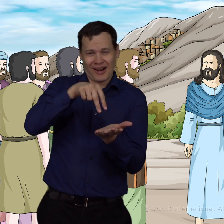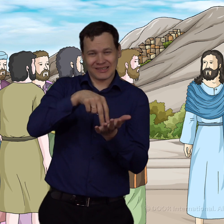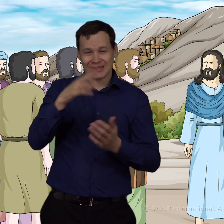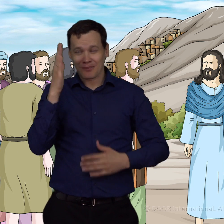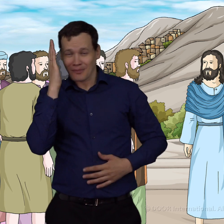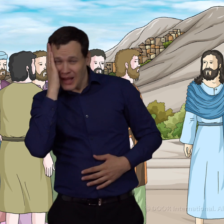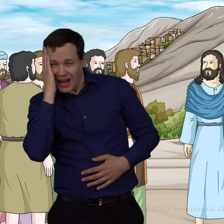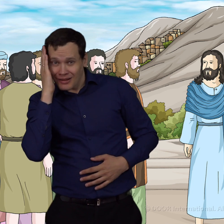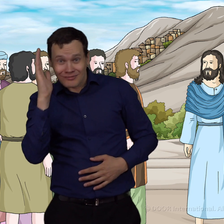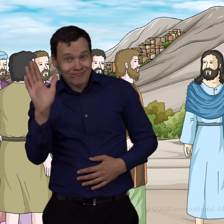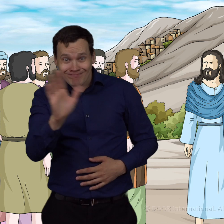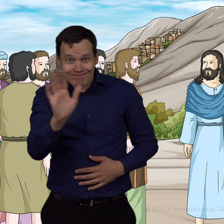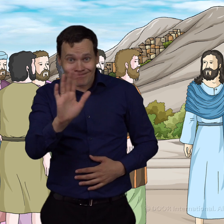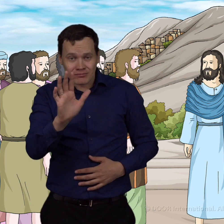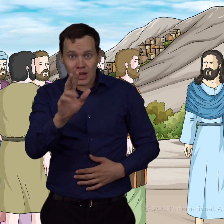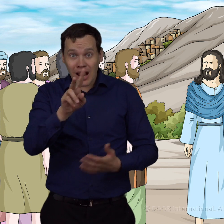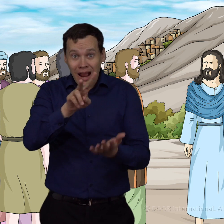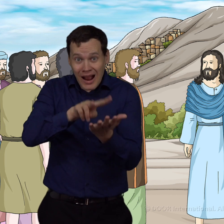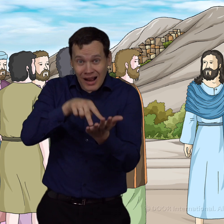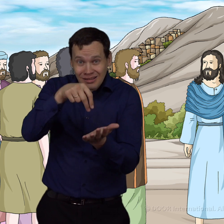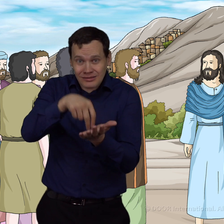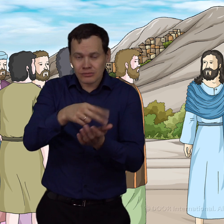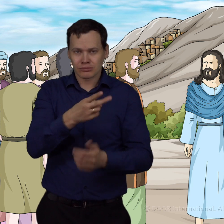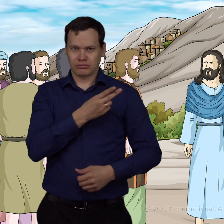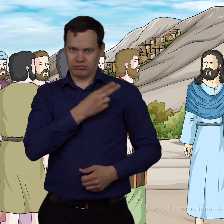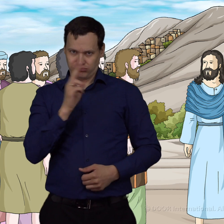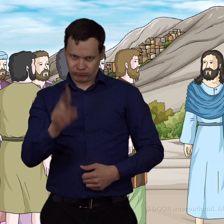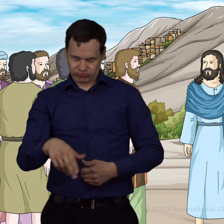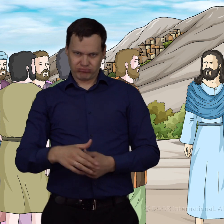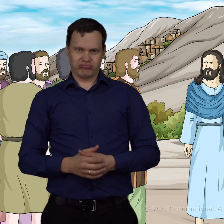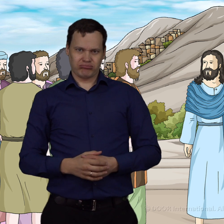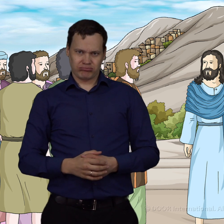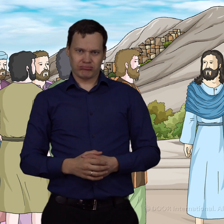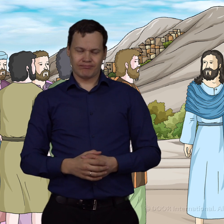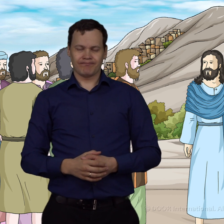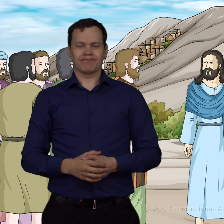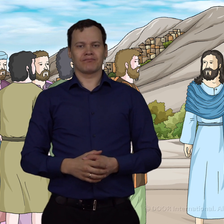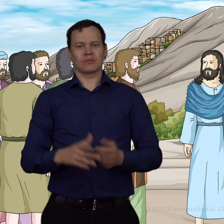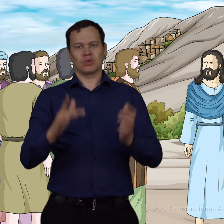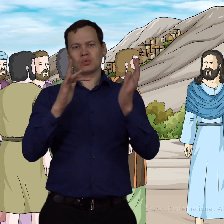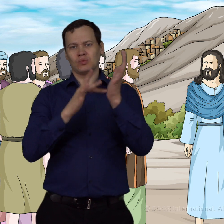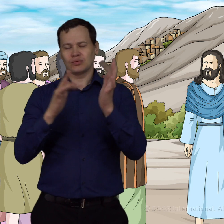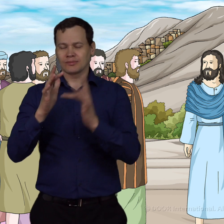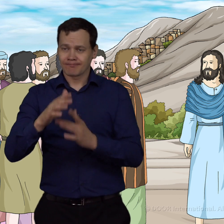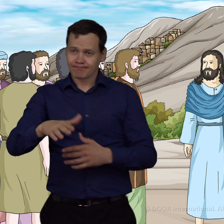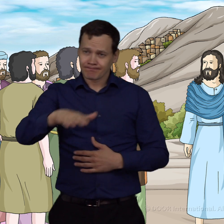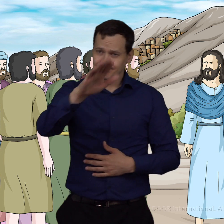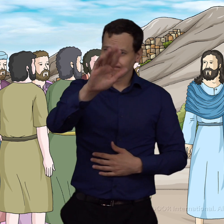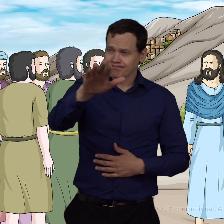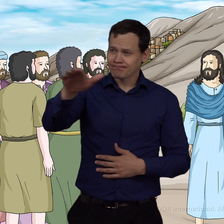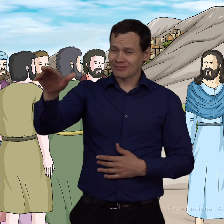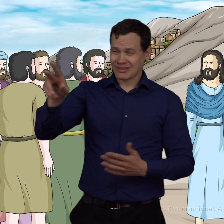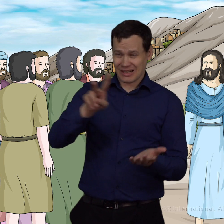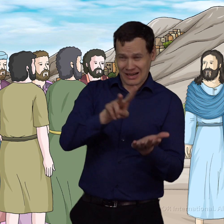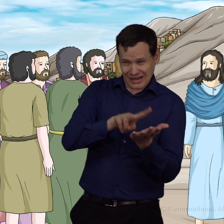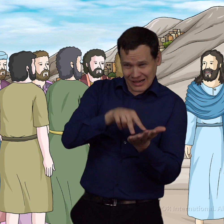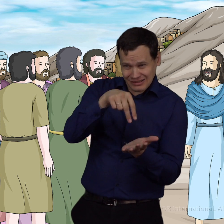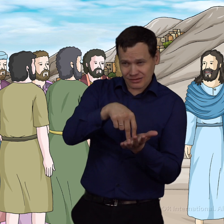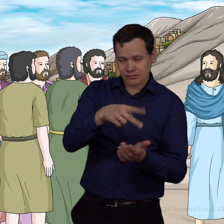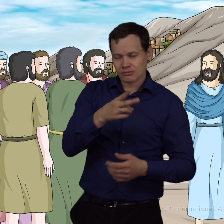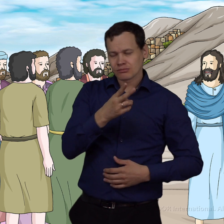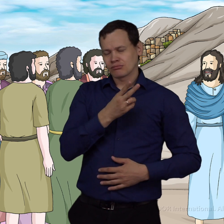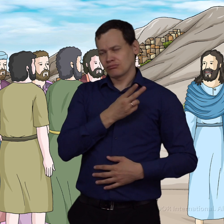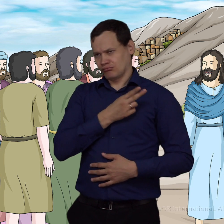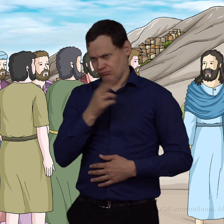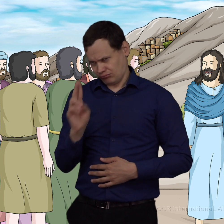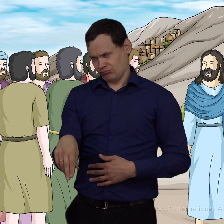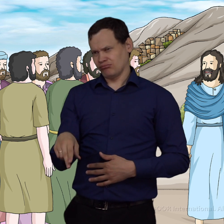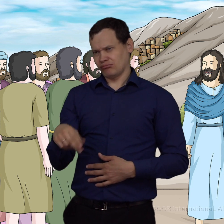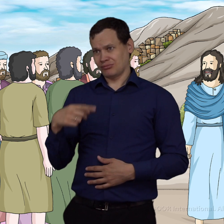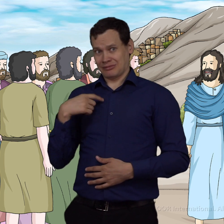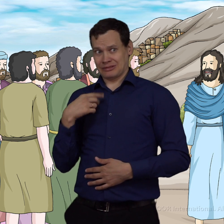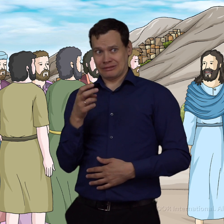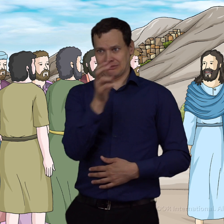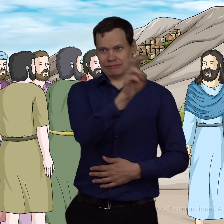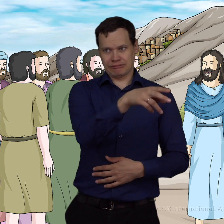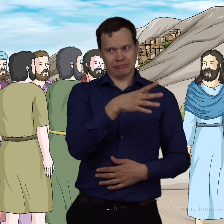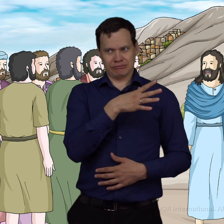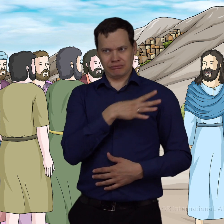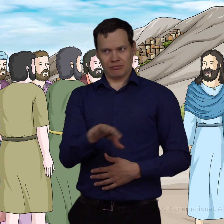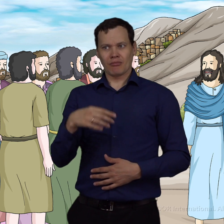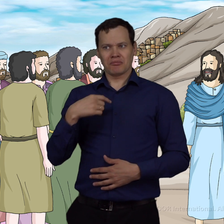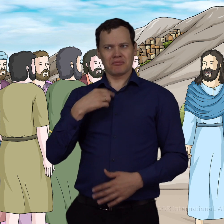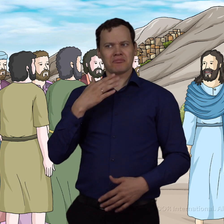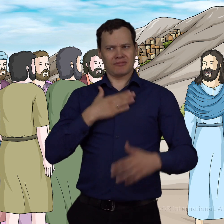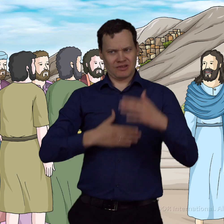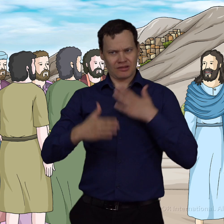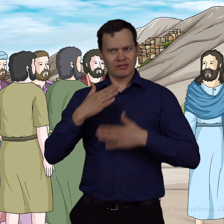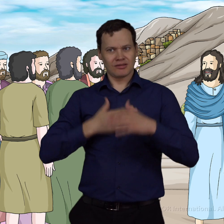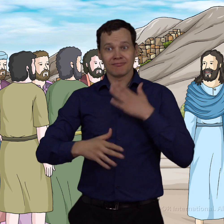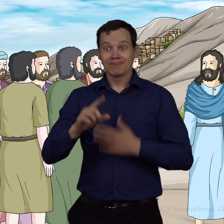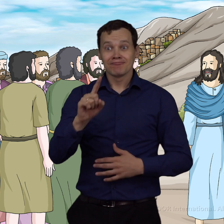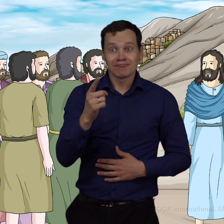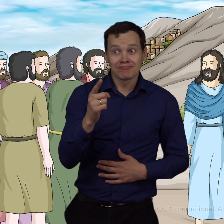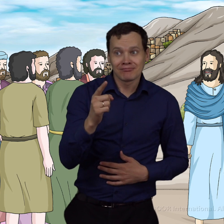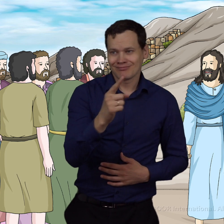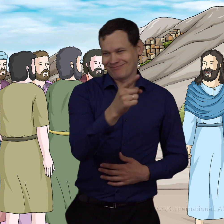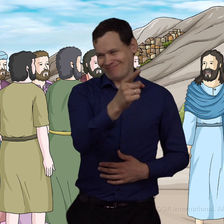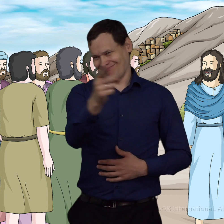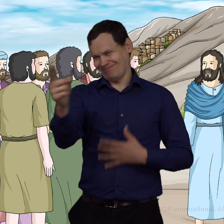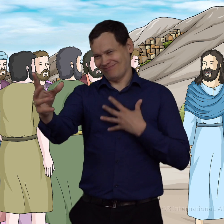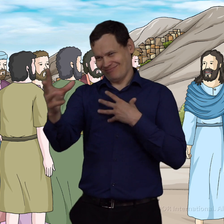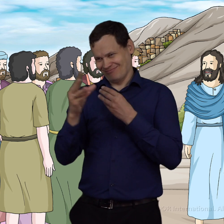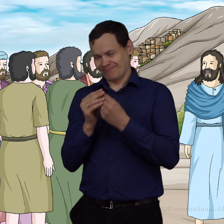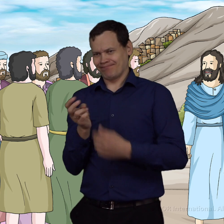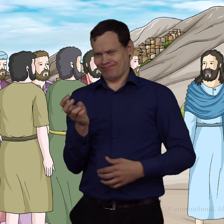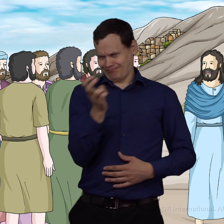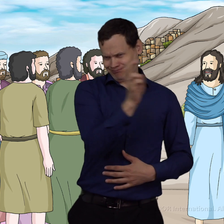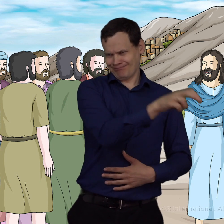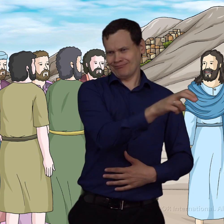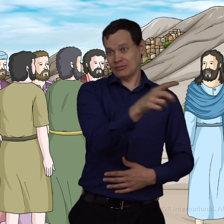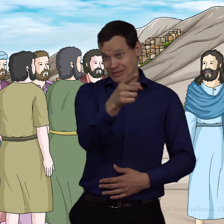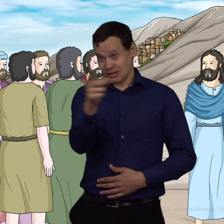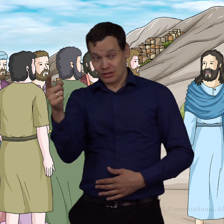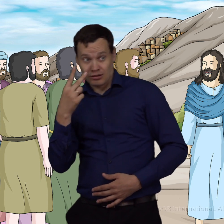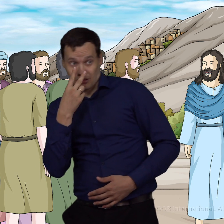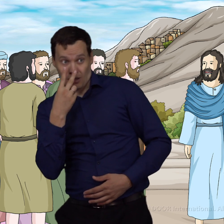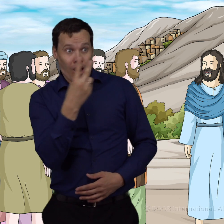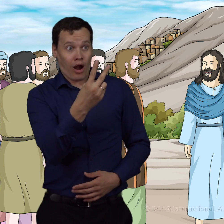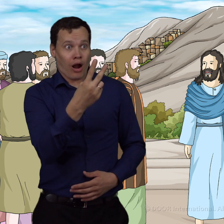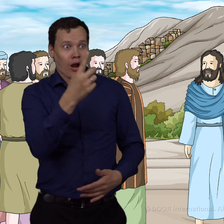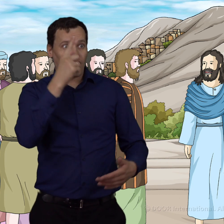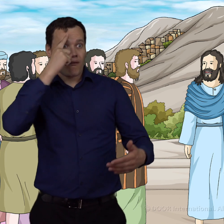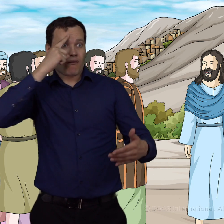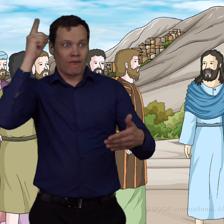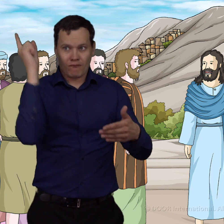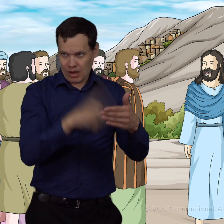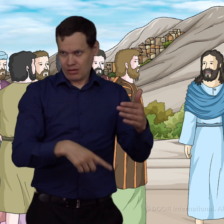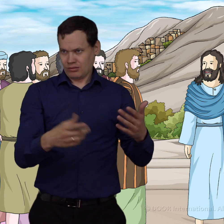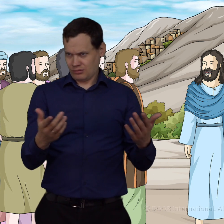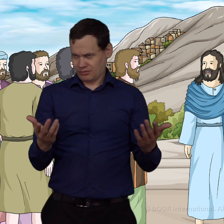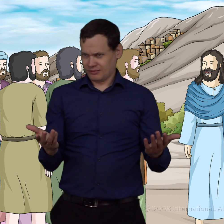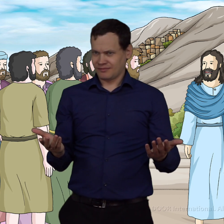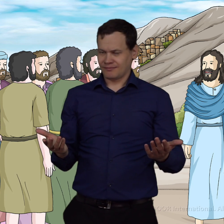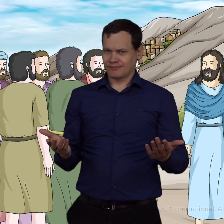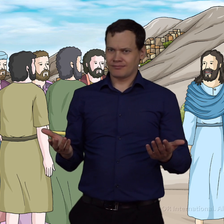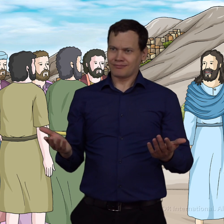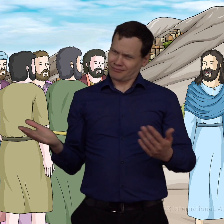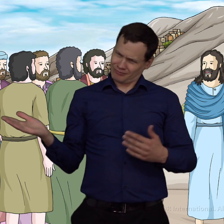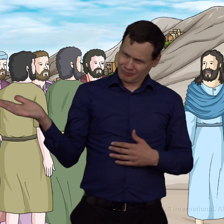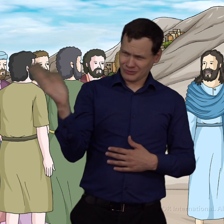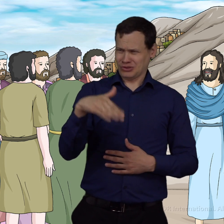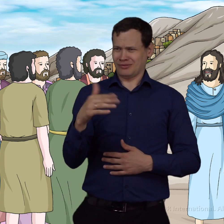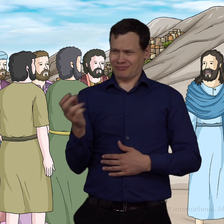They thought that Jesus was talking about actual sleep, but He was speaking about the death of Lazarus.